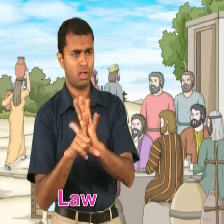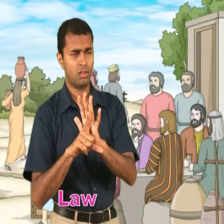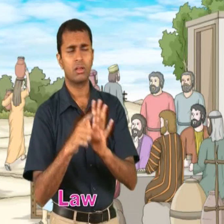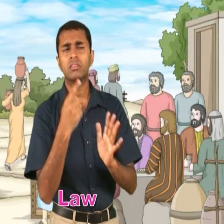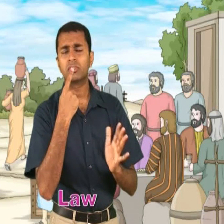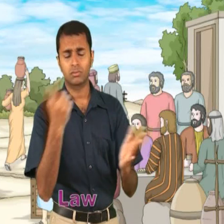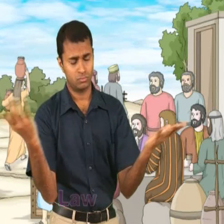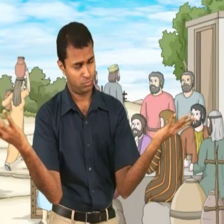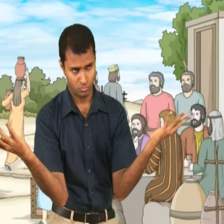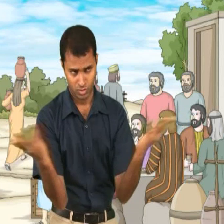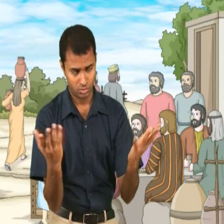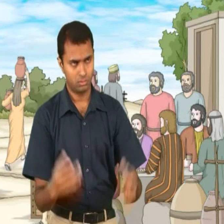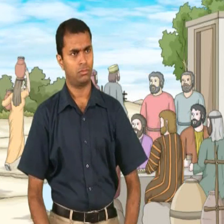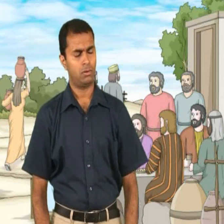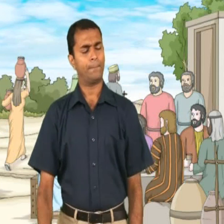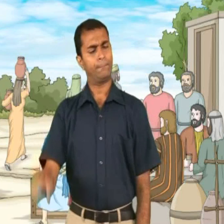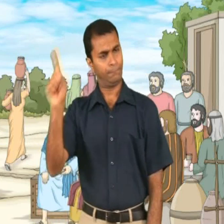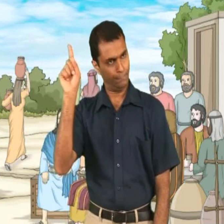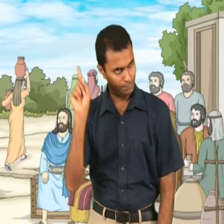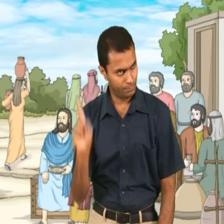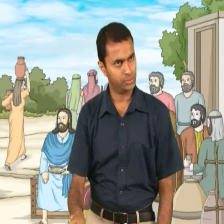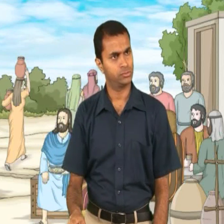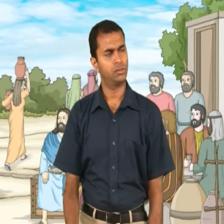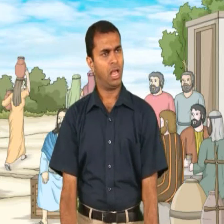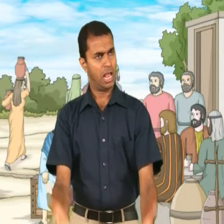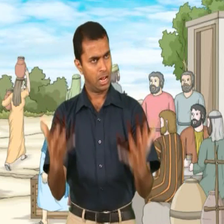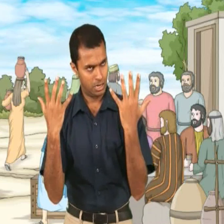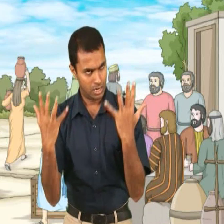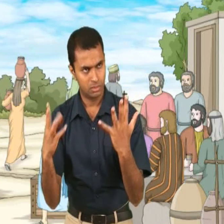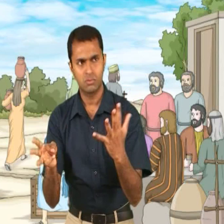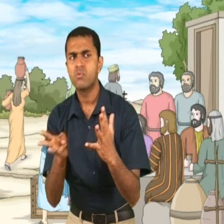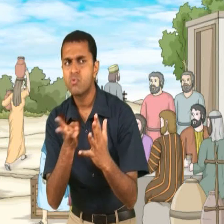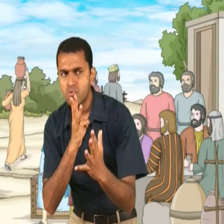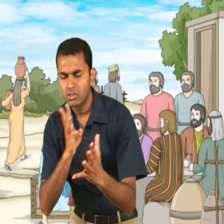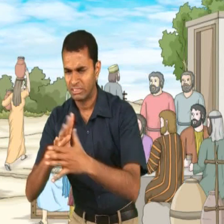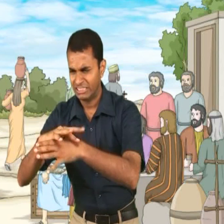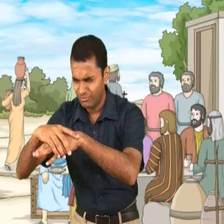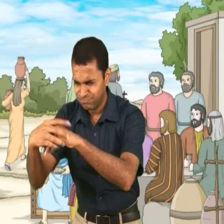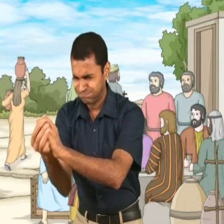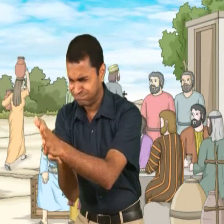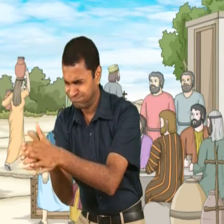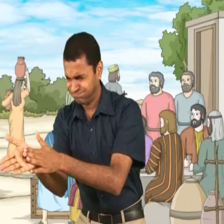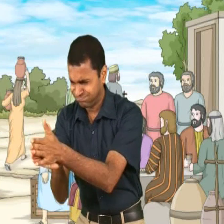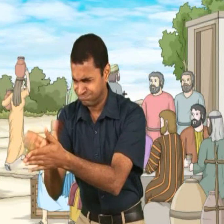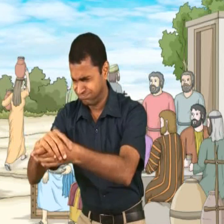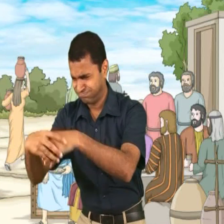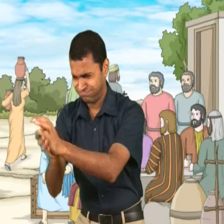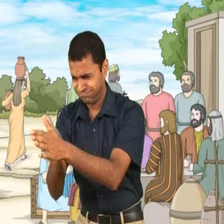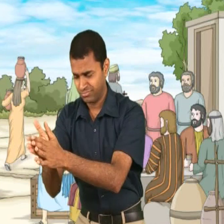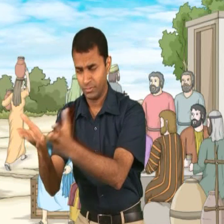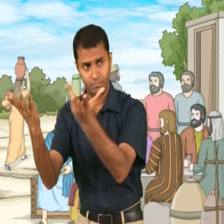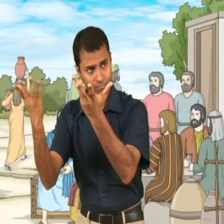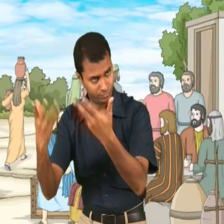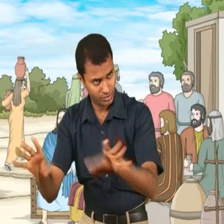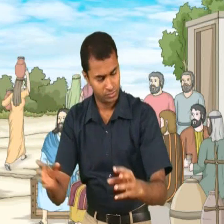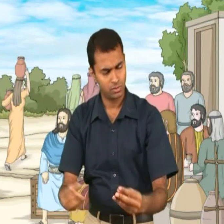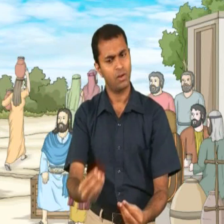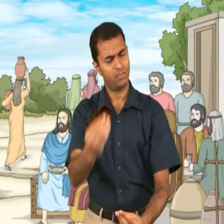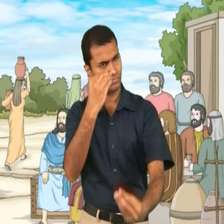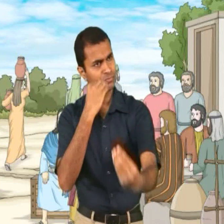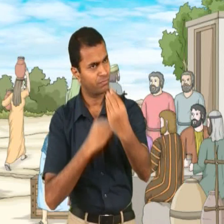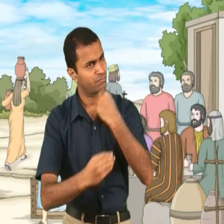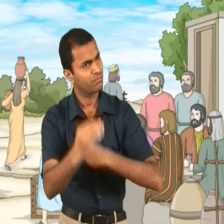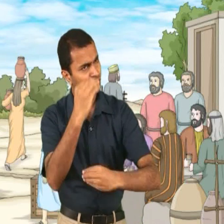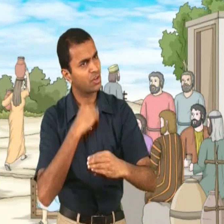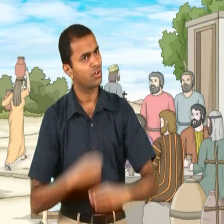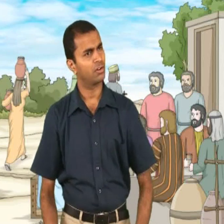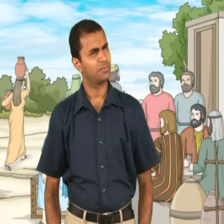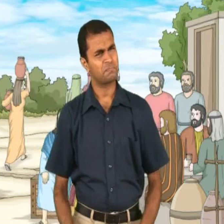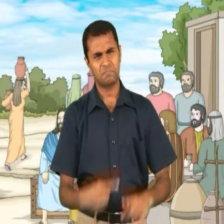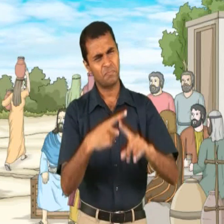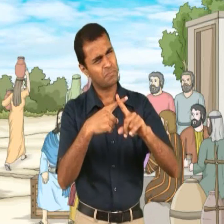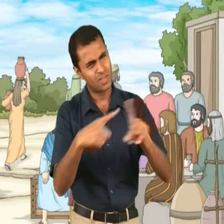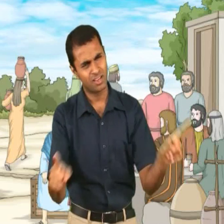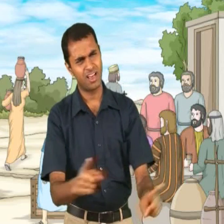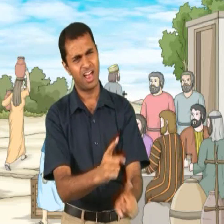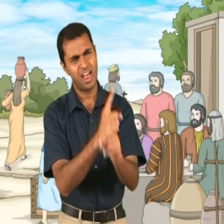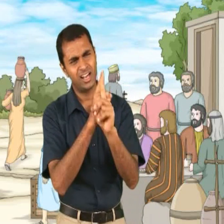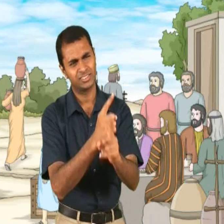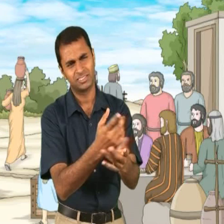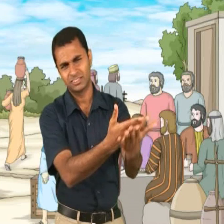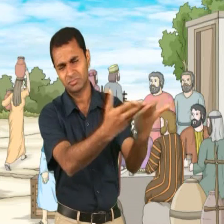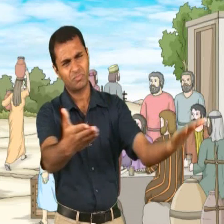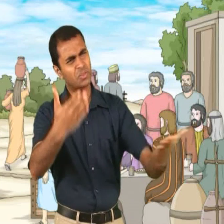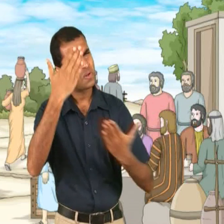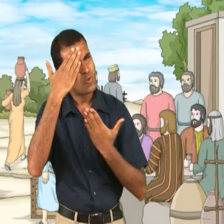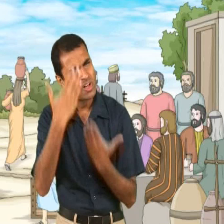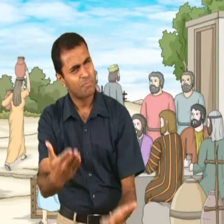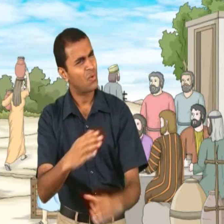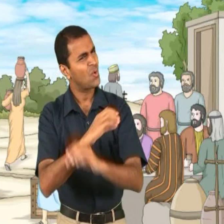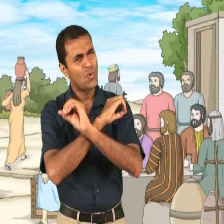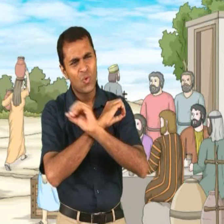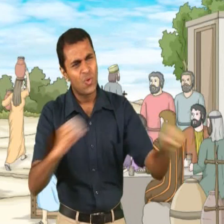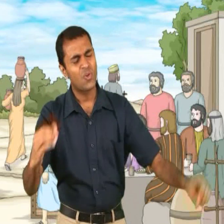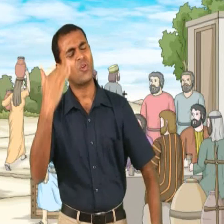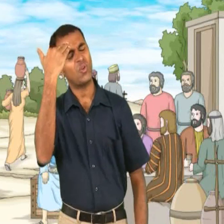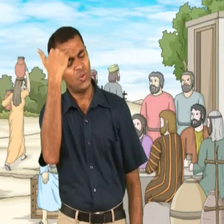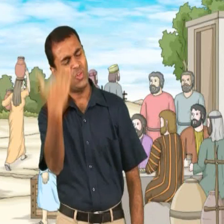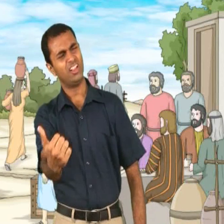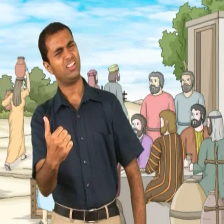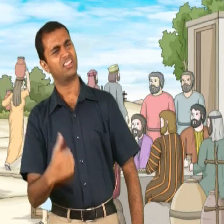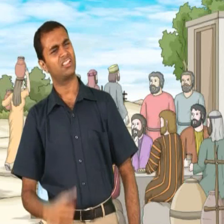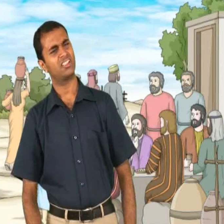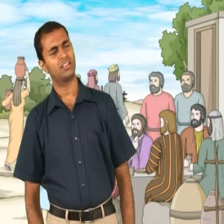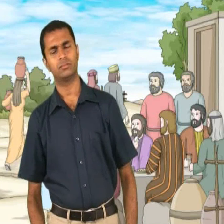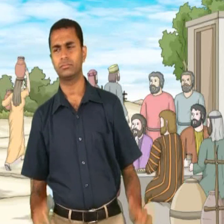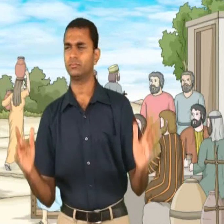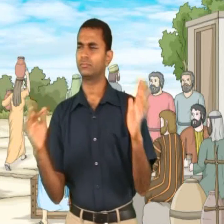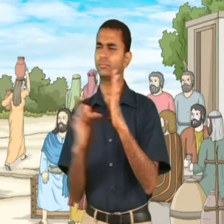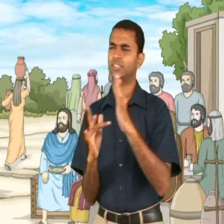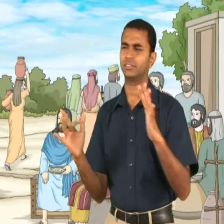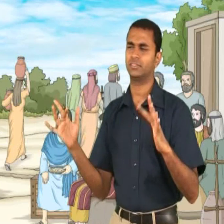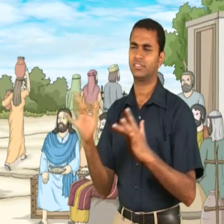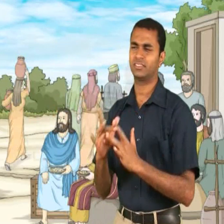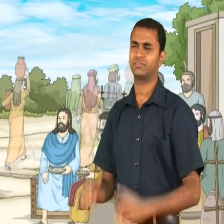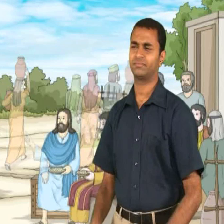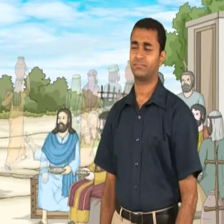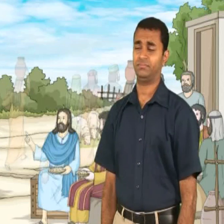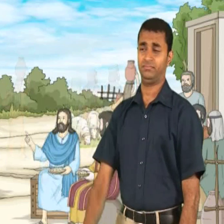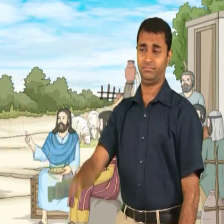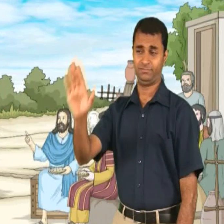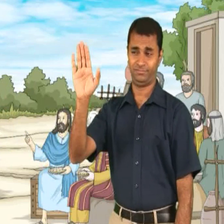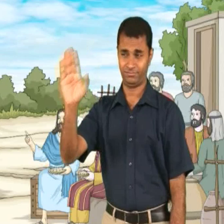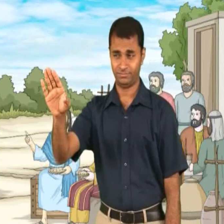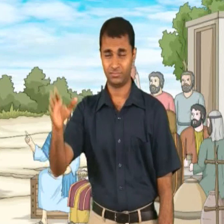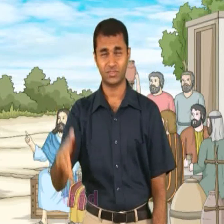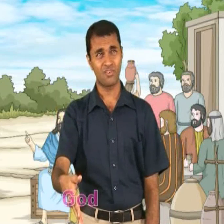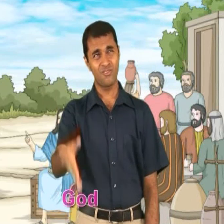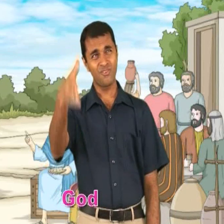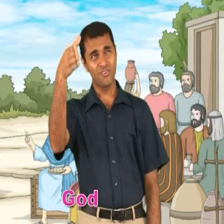They do not wash their hands before they eat.”